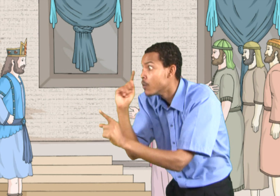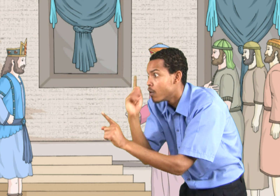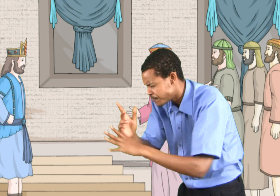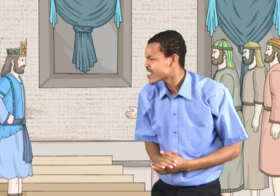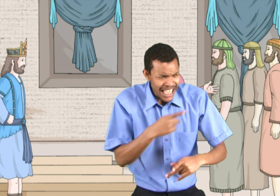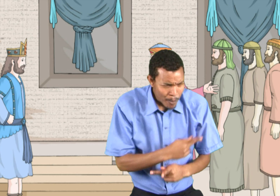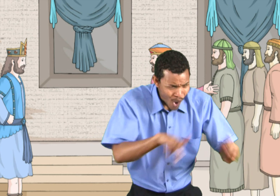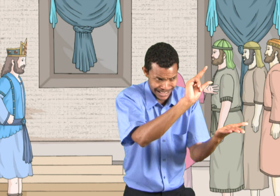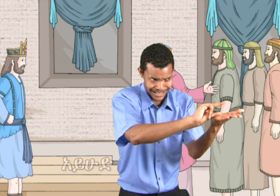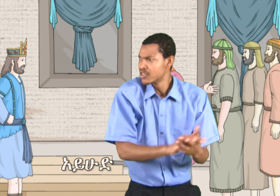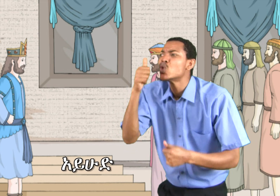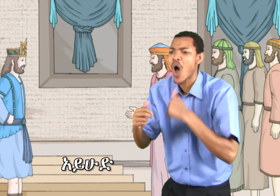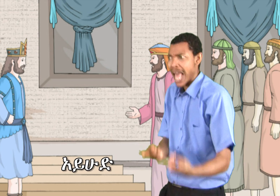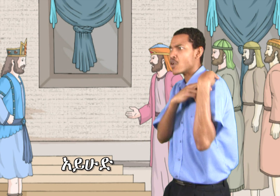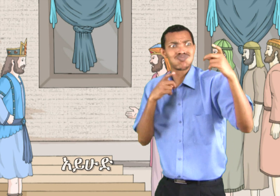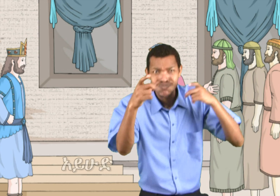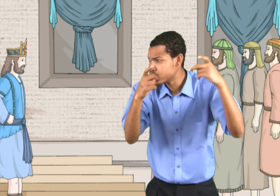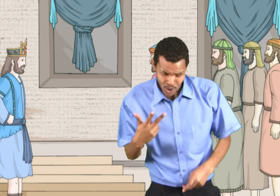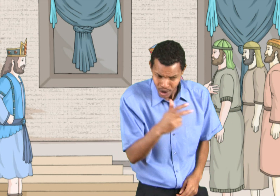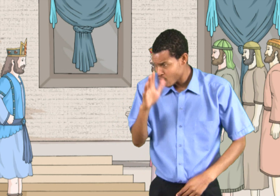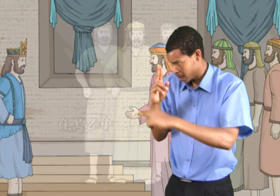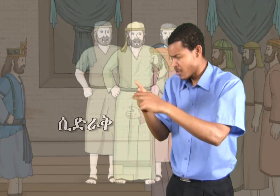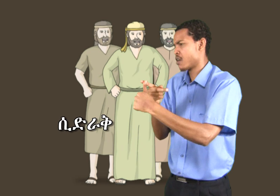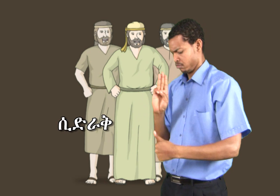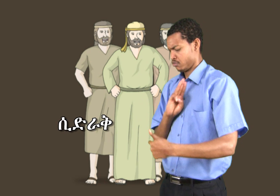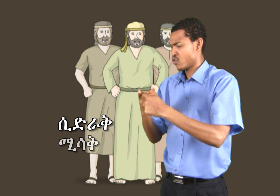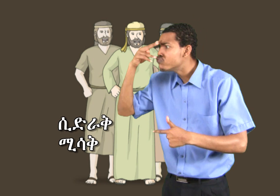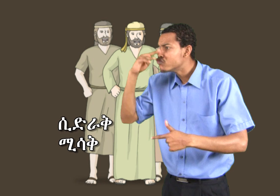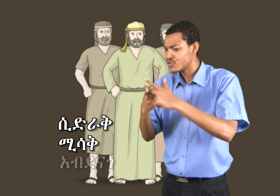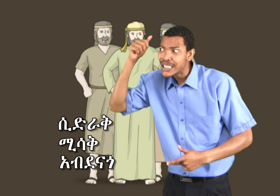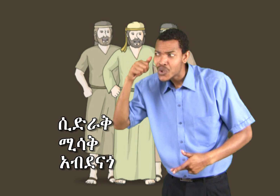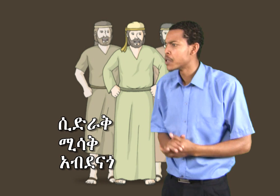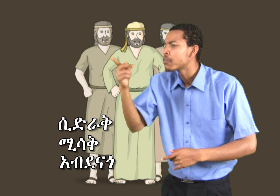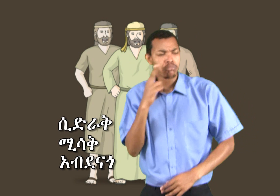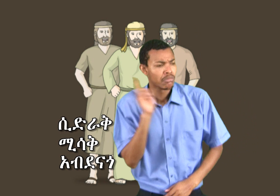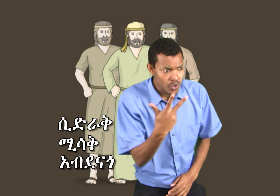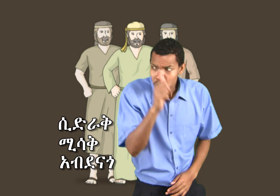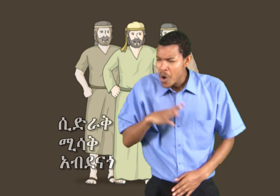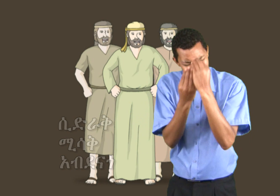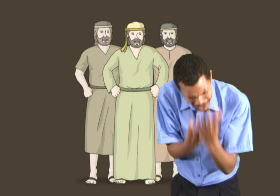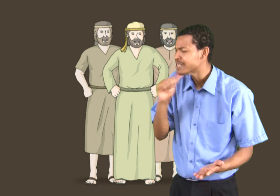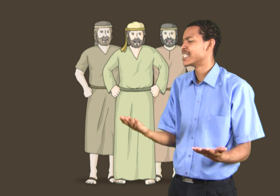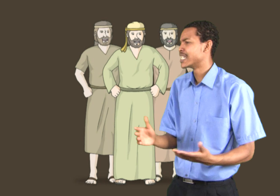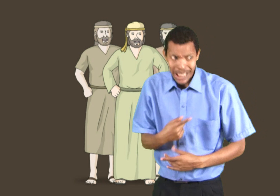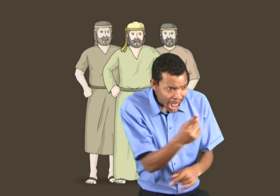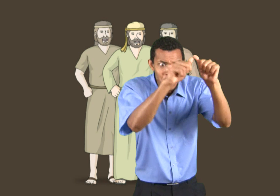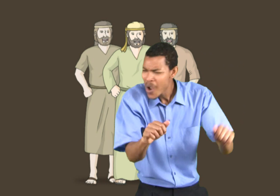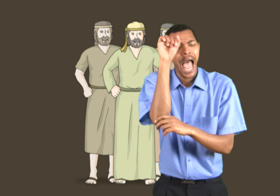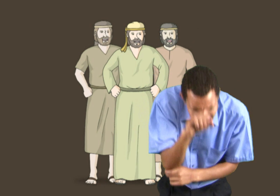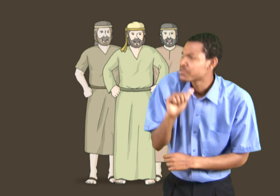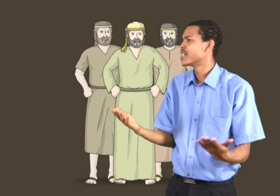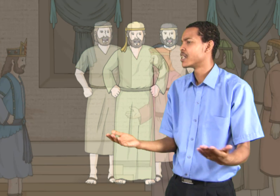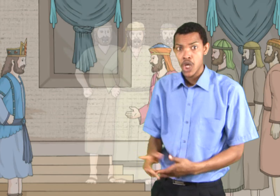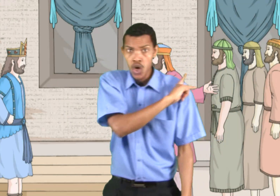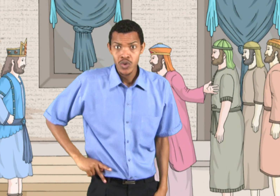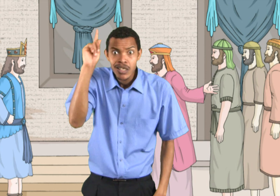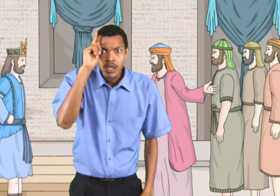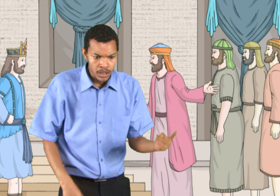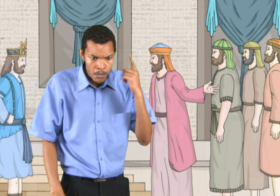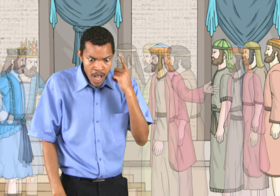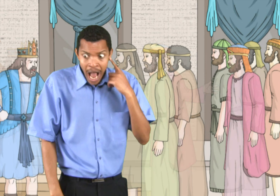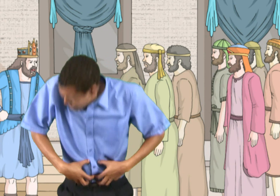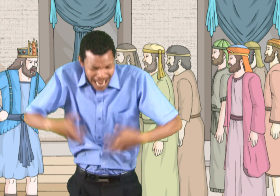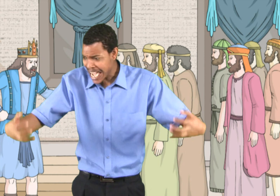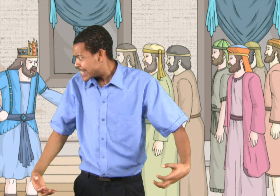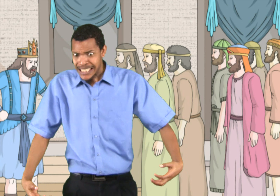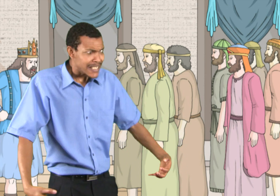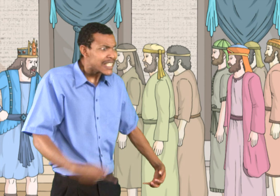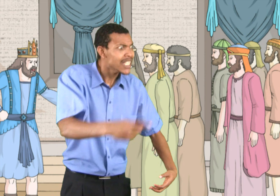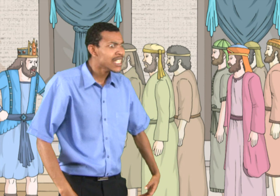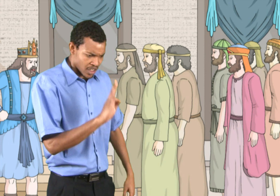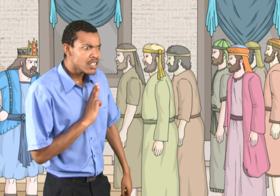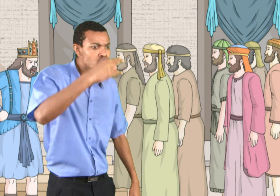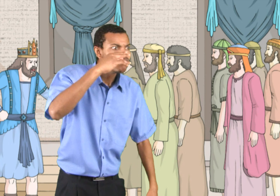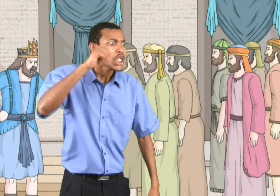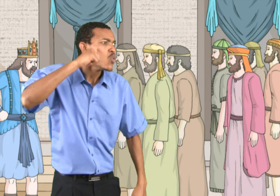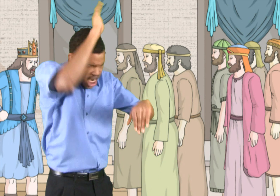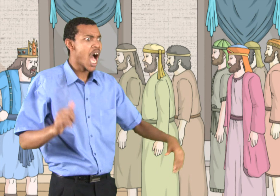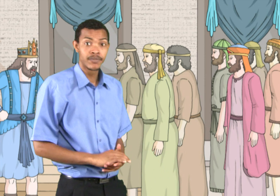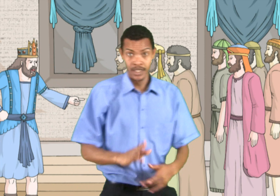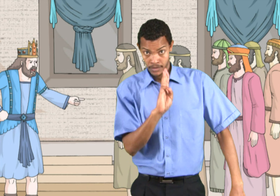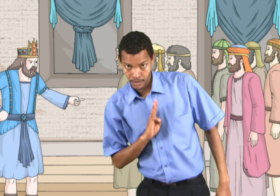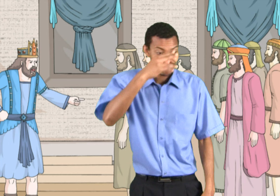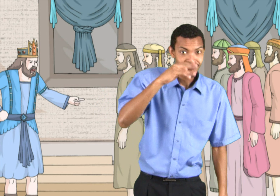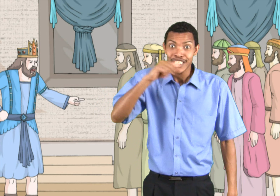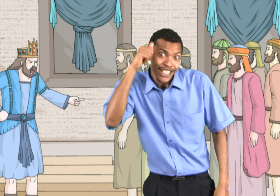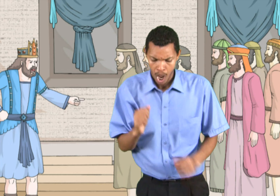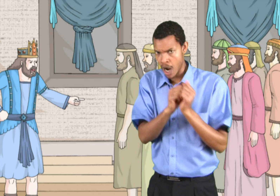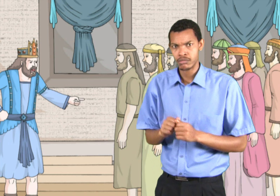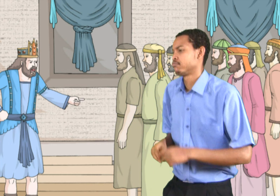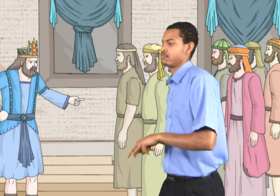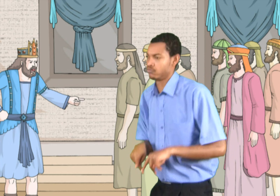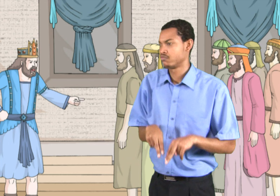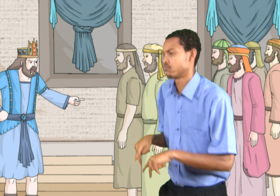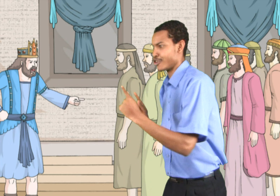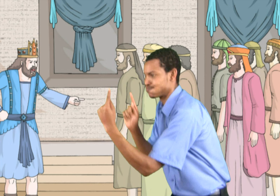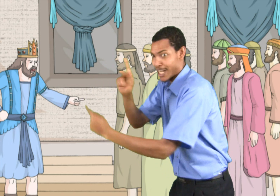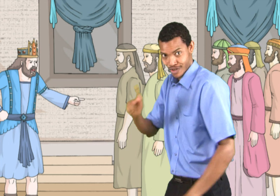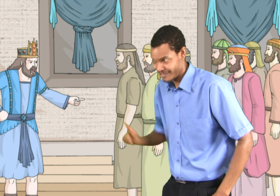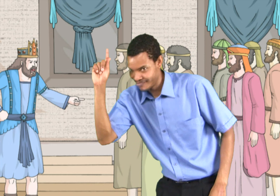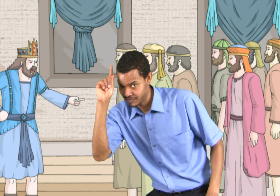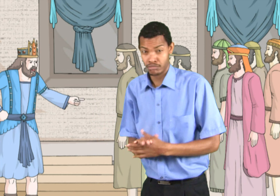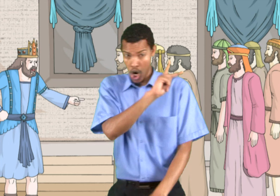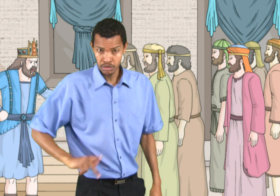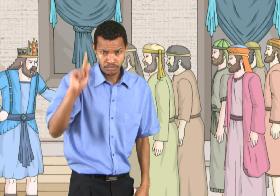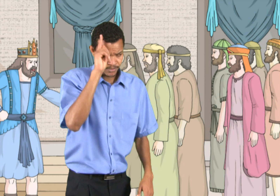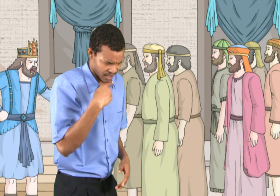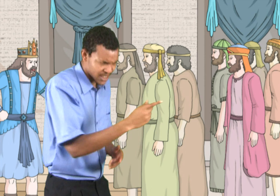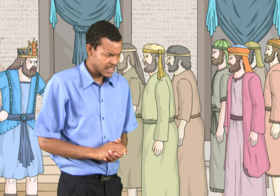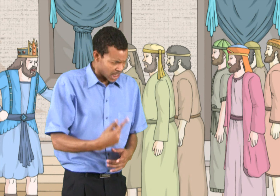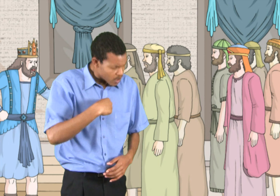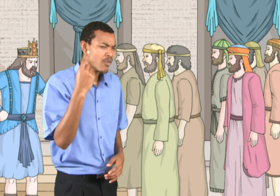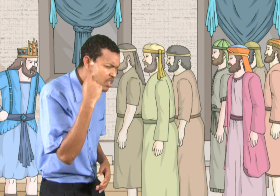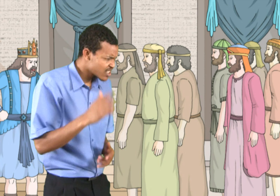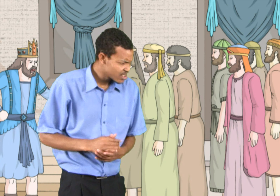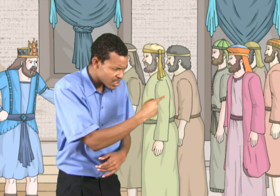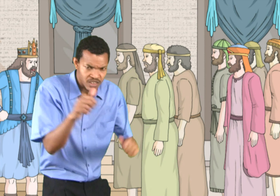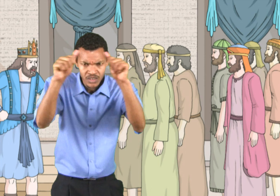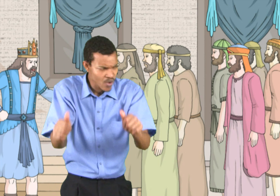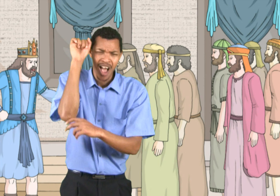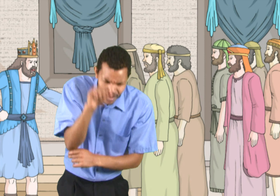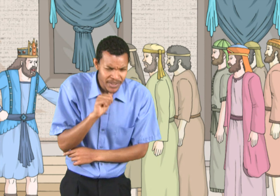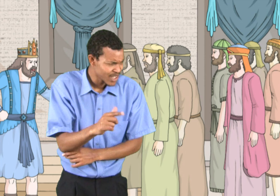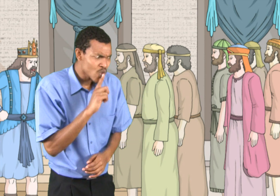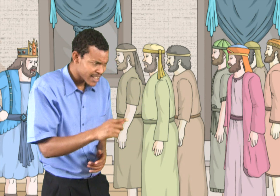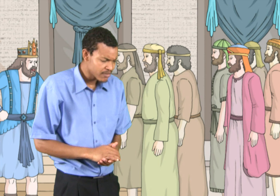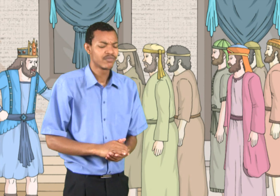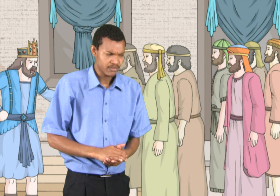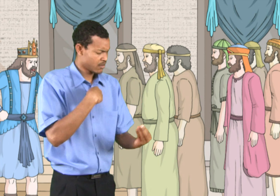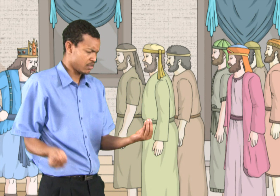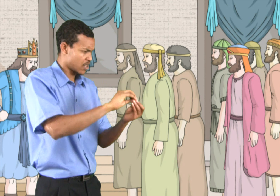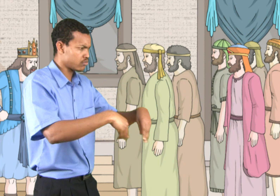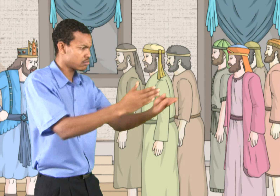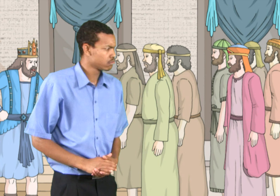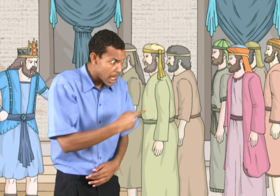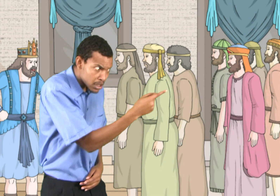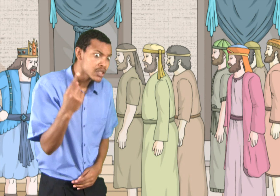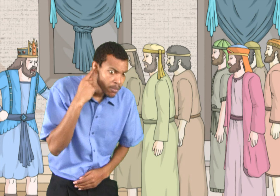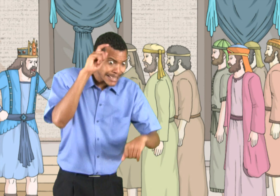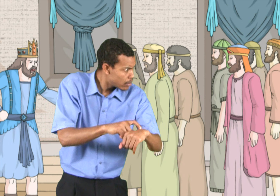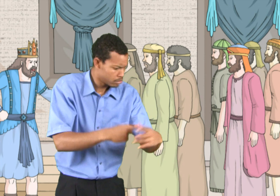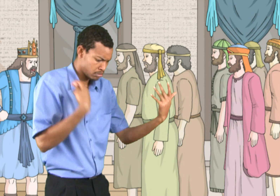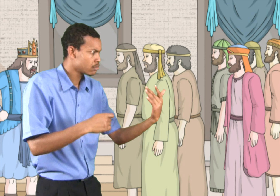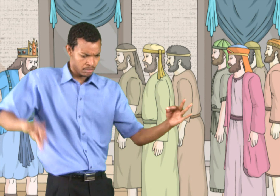But there are some Jews you have appointed to manage the province of Babylon—Shadrach, Meshach, and Abednego—who have ignored you, O king, and have refused to serve your gods or worship the golden statue you have set up.” Then Nebuchadnezzar, furious with rage, summoned Shadrach, Meshach, and Abednego. So these men were brought before the king, and Nebuchadnezzar said to them, “Shadrach, Meshach, and Abednego, is it true that you do not serve my gods or worship the golden statue I have set up?